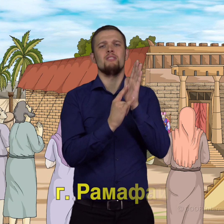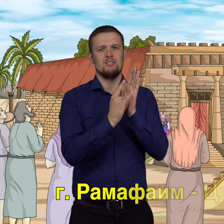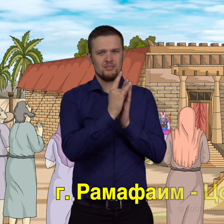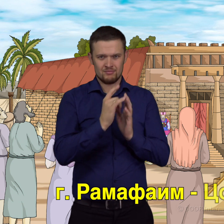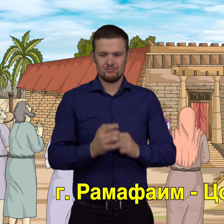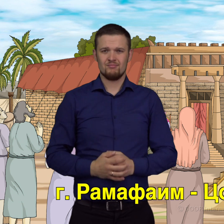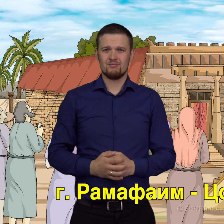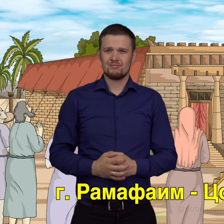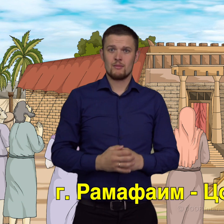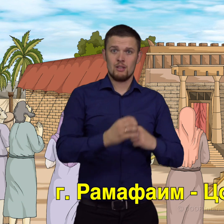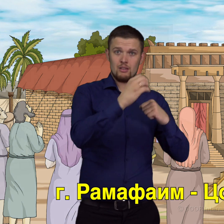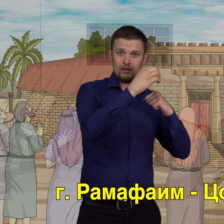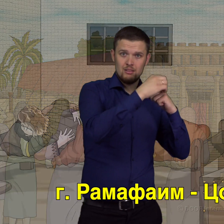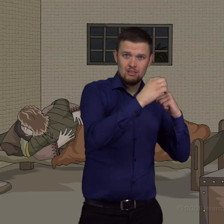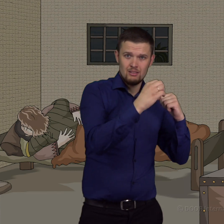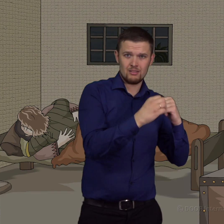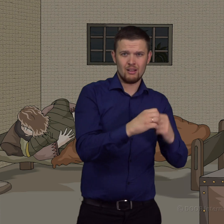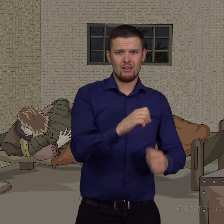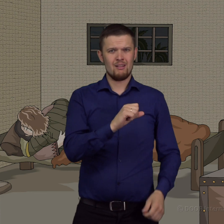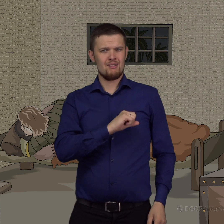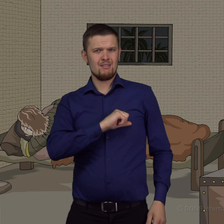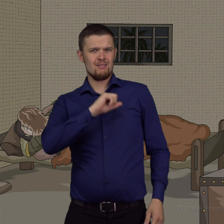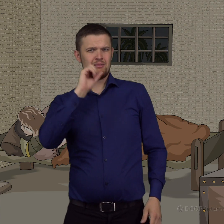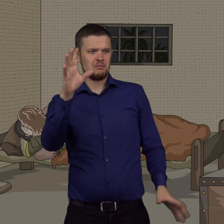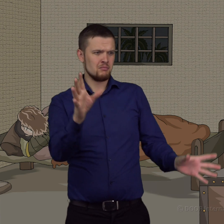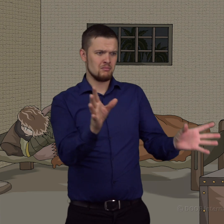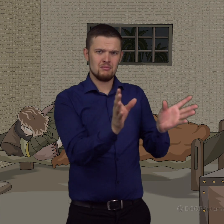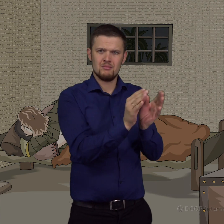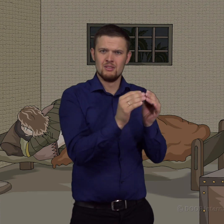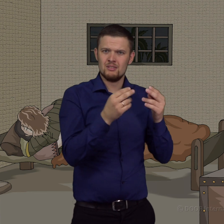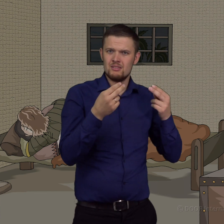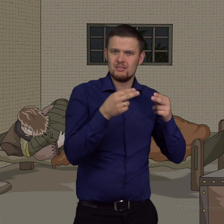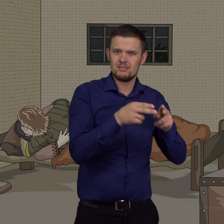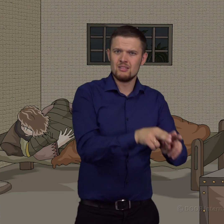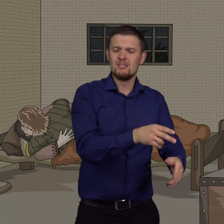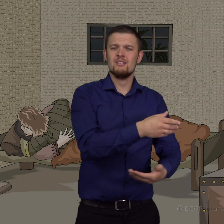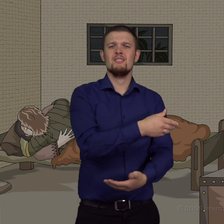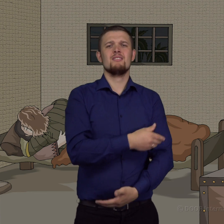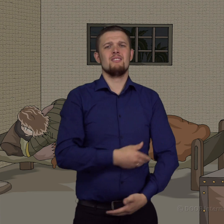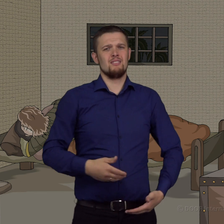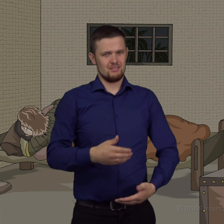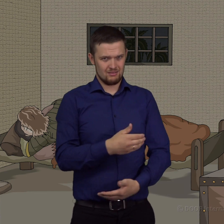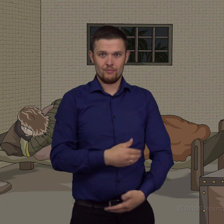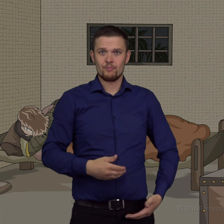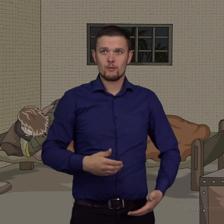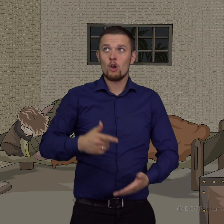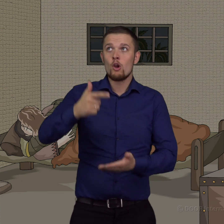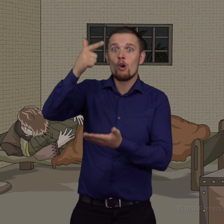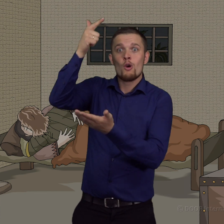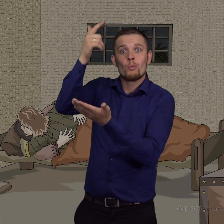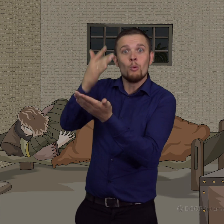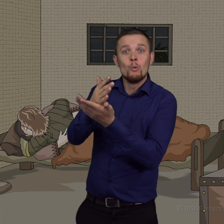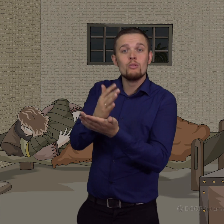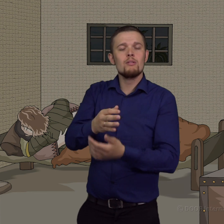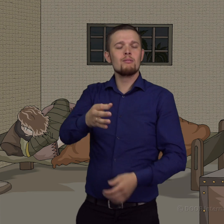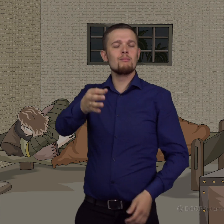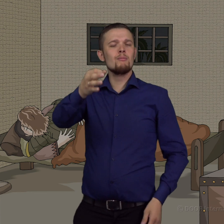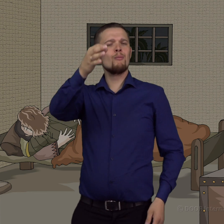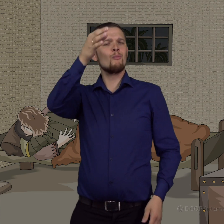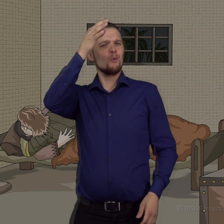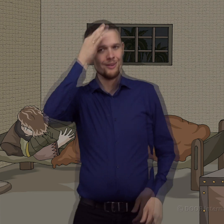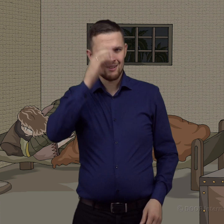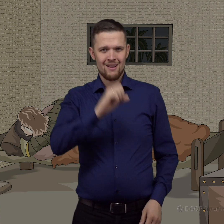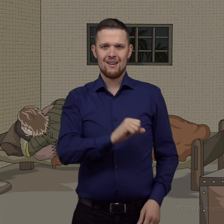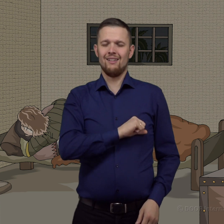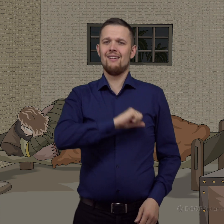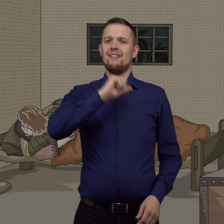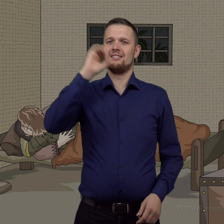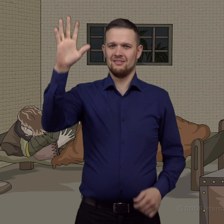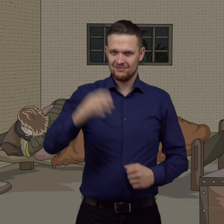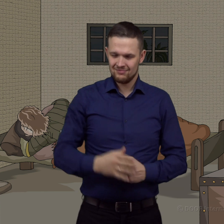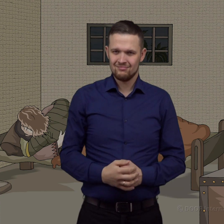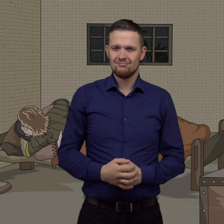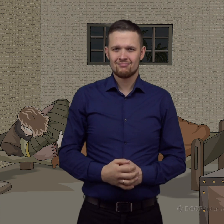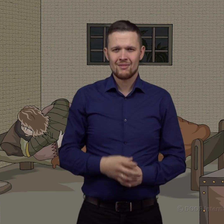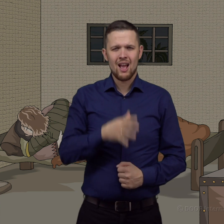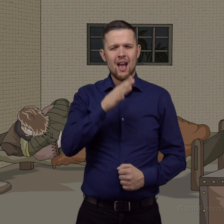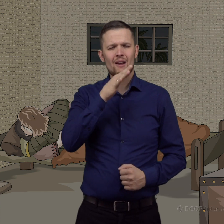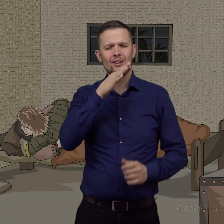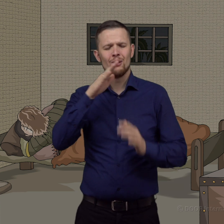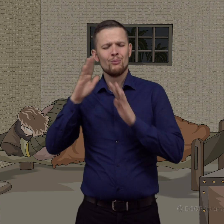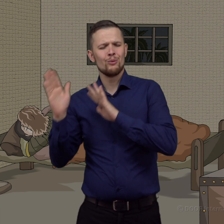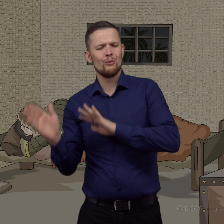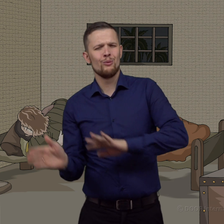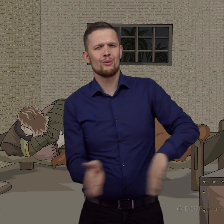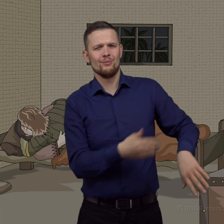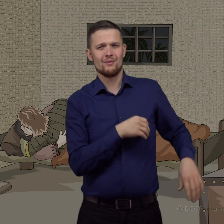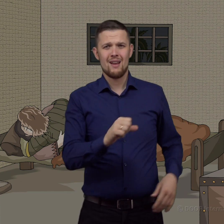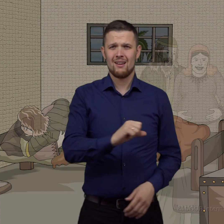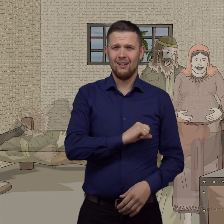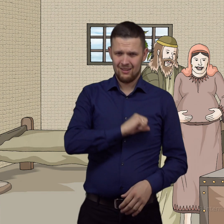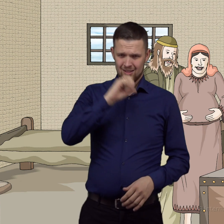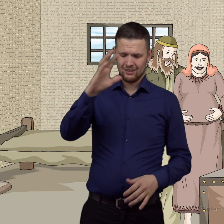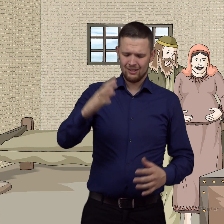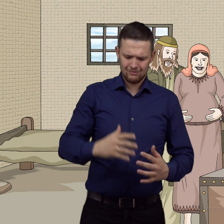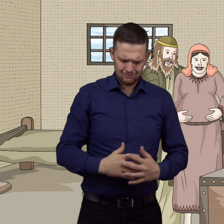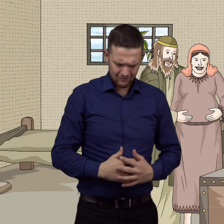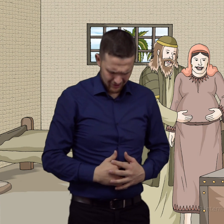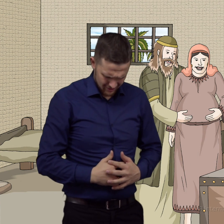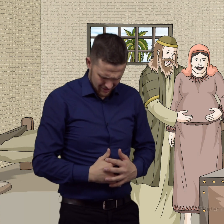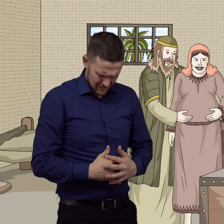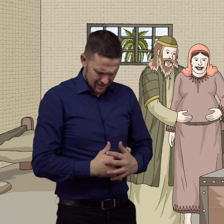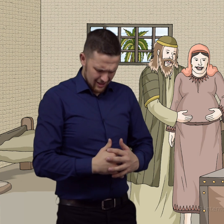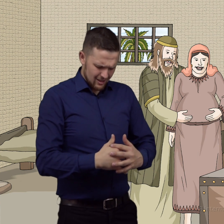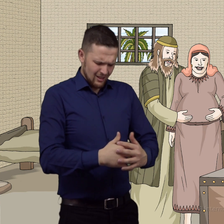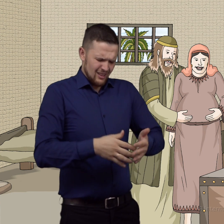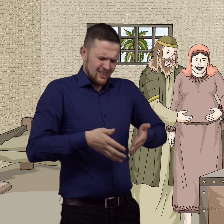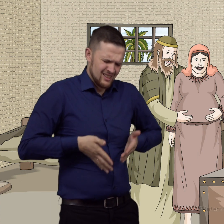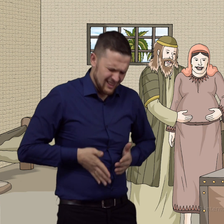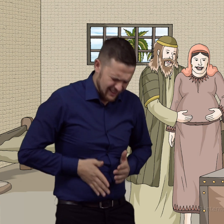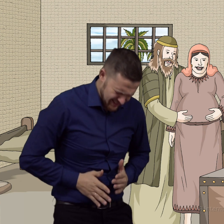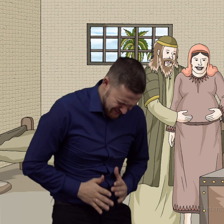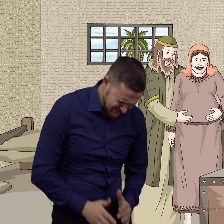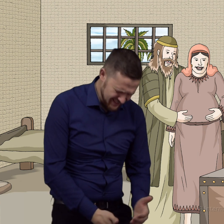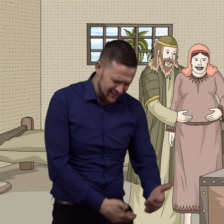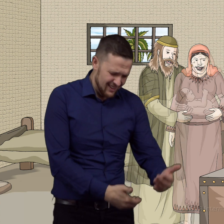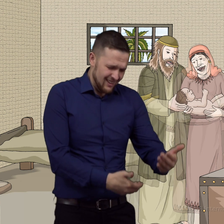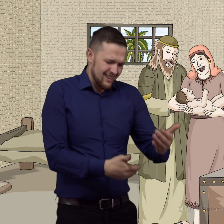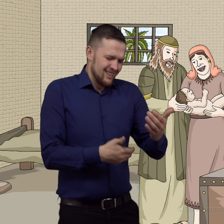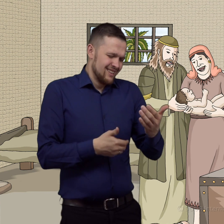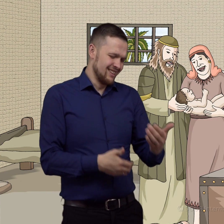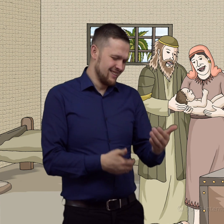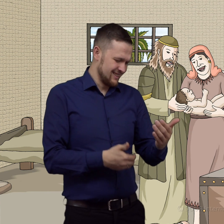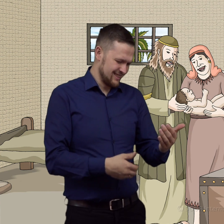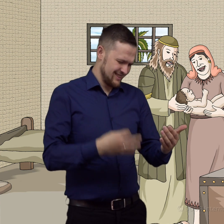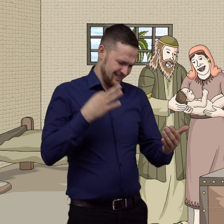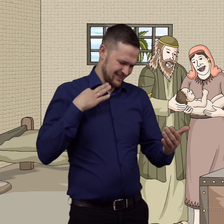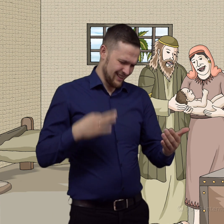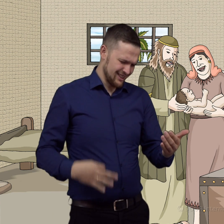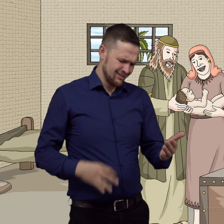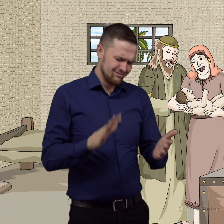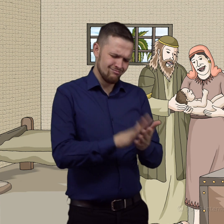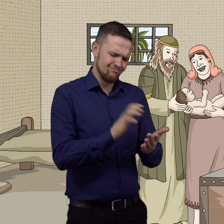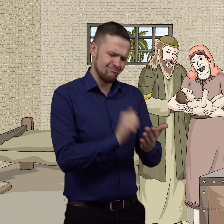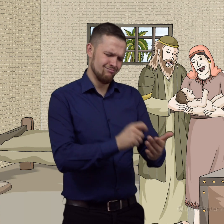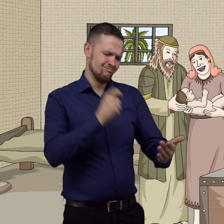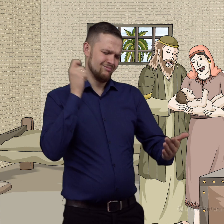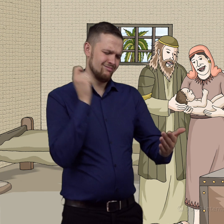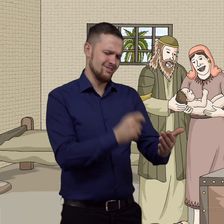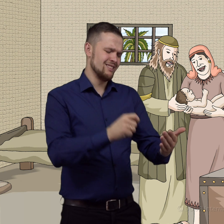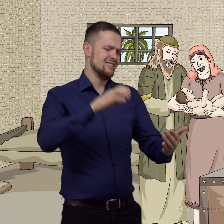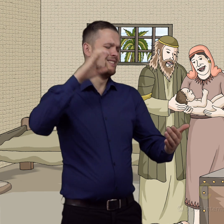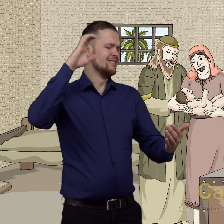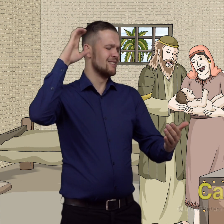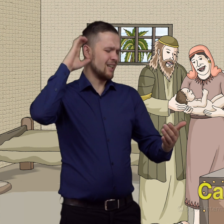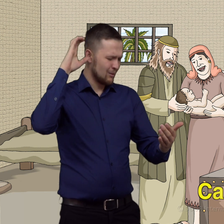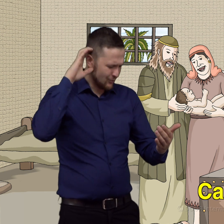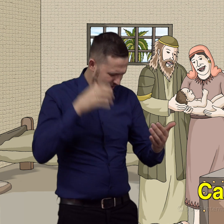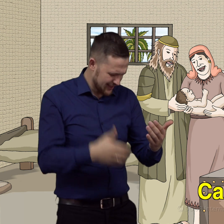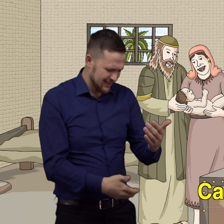And Elkanah had relations with his wife Hannah, and the LORD remembered her. So in the course of time, Hannah conceived and gave birth to a son.